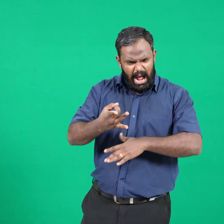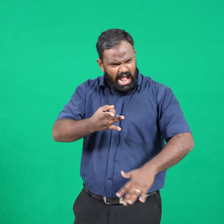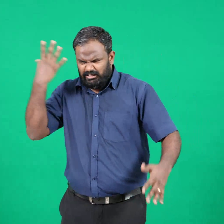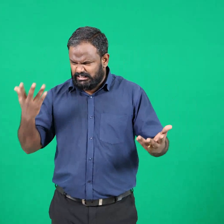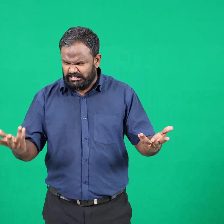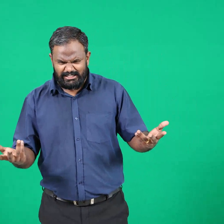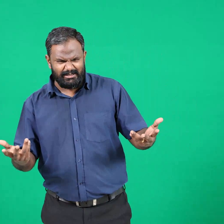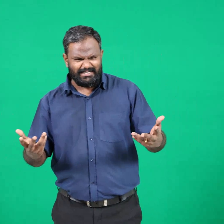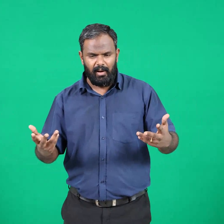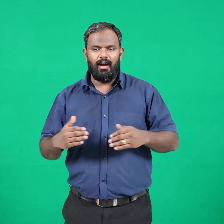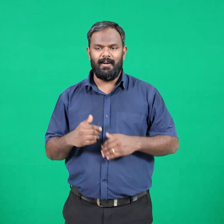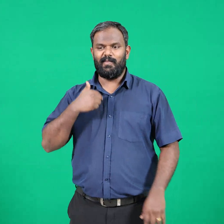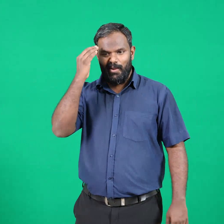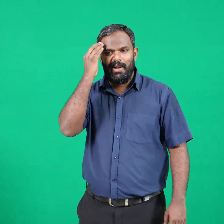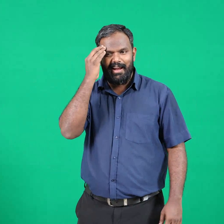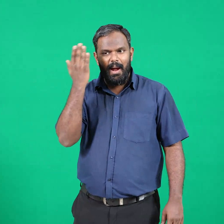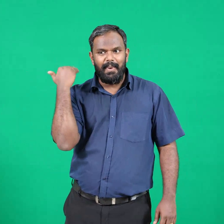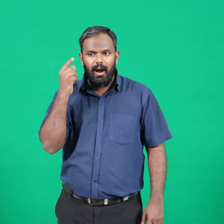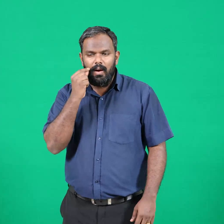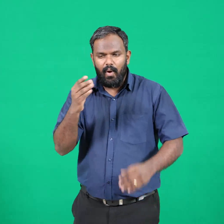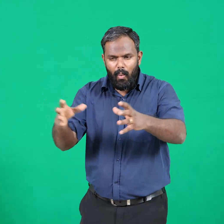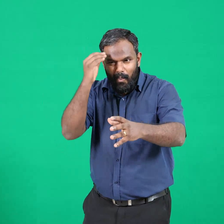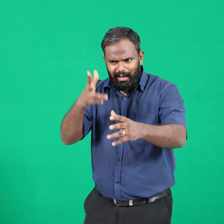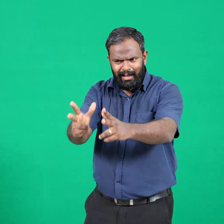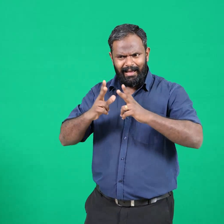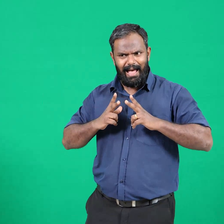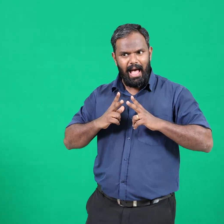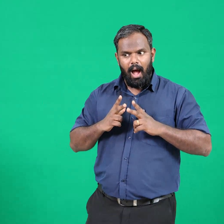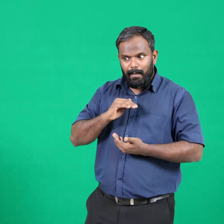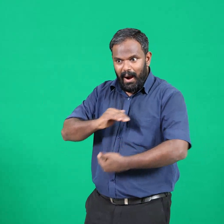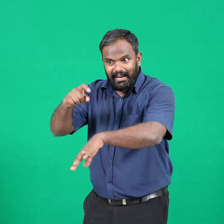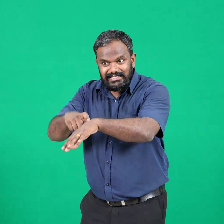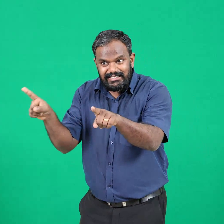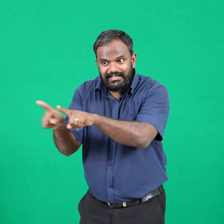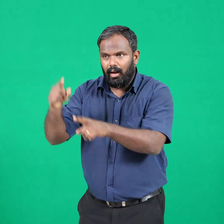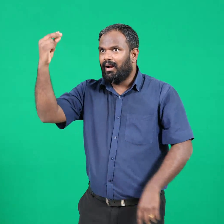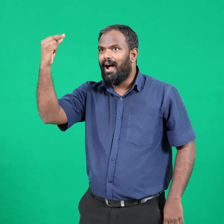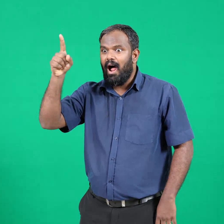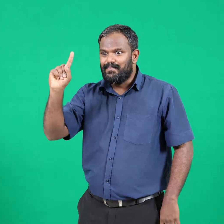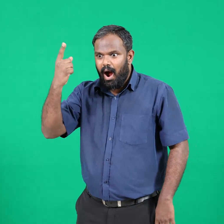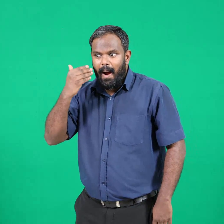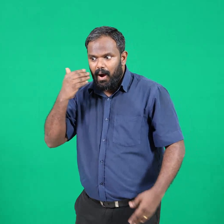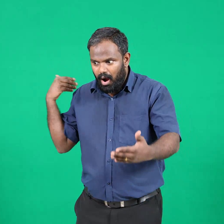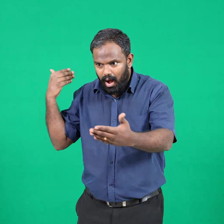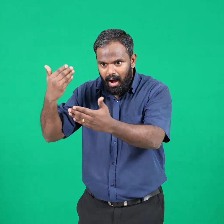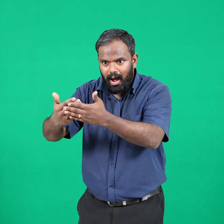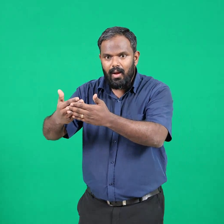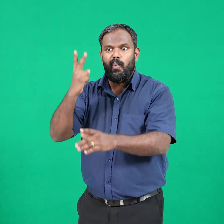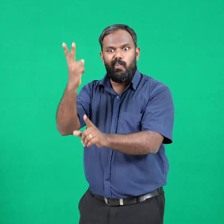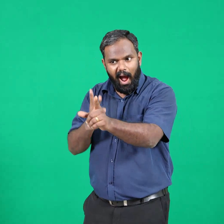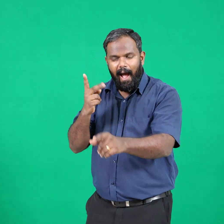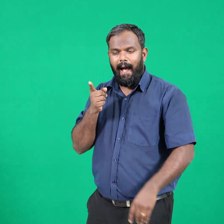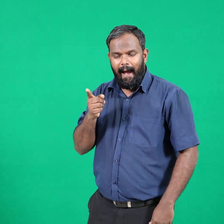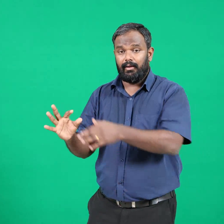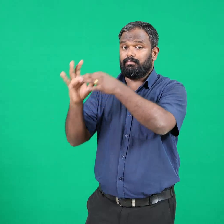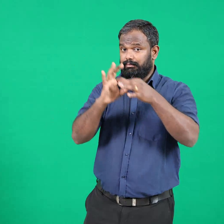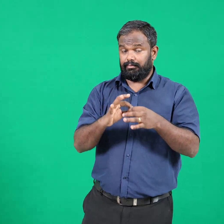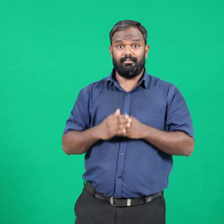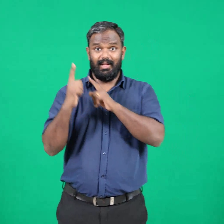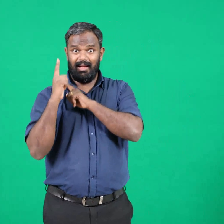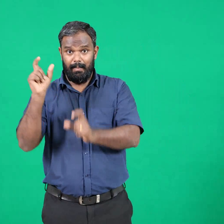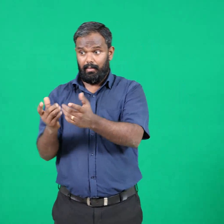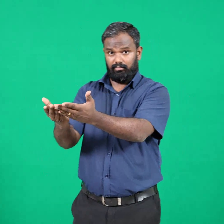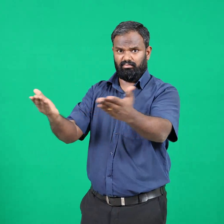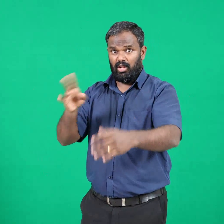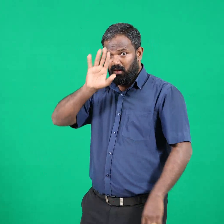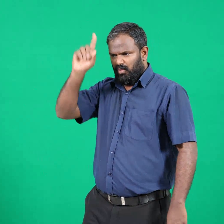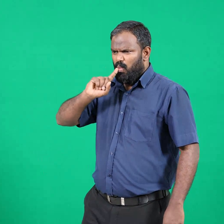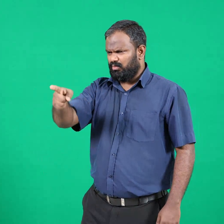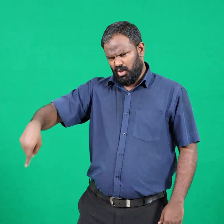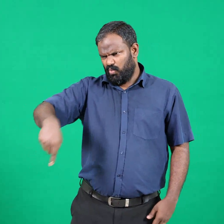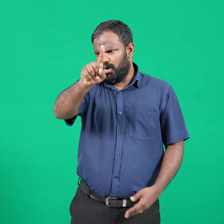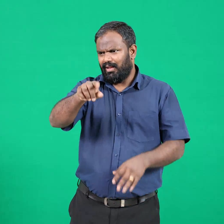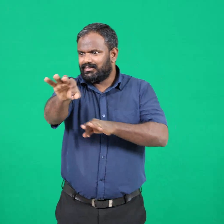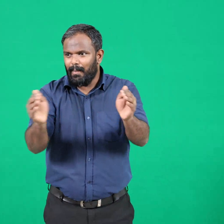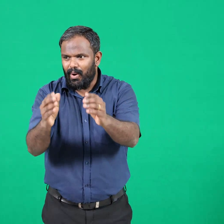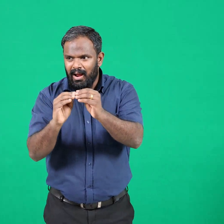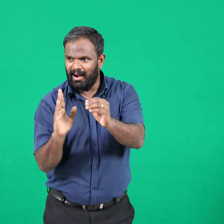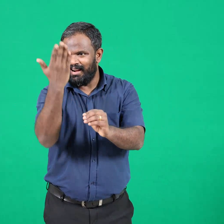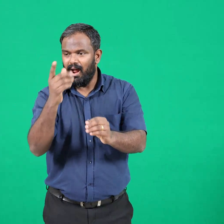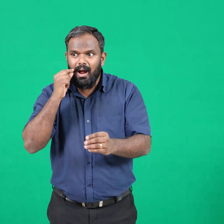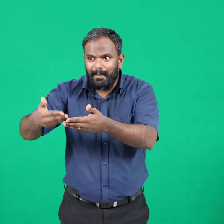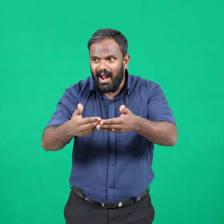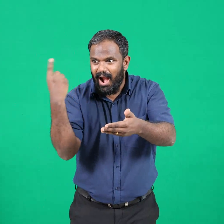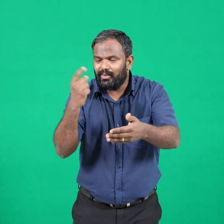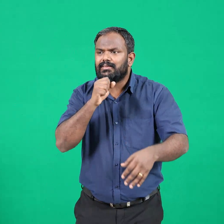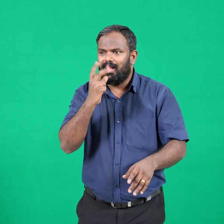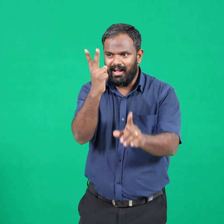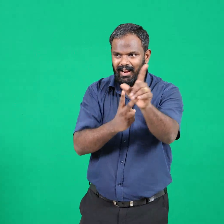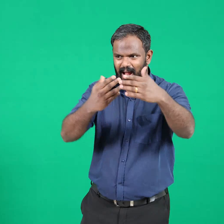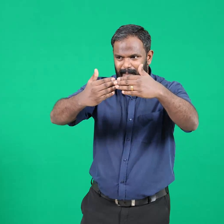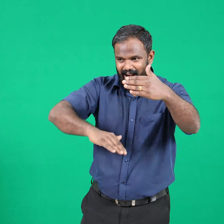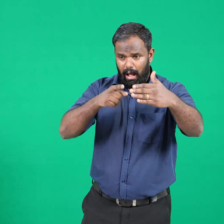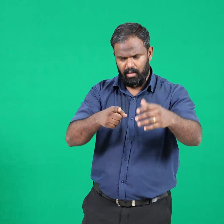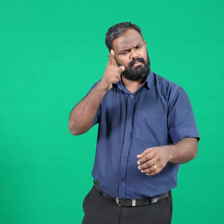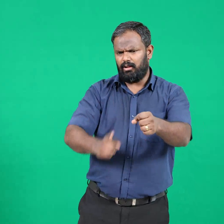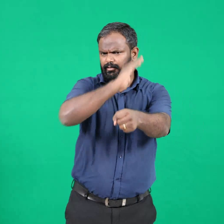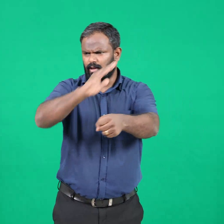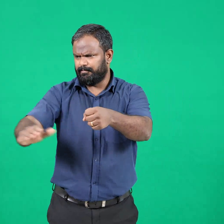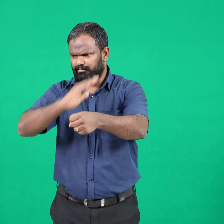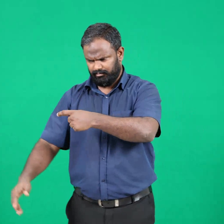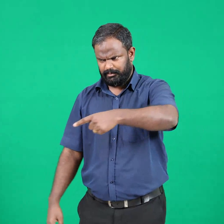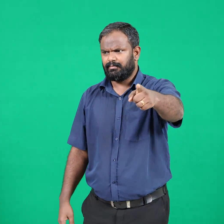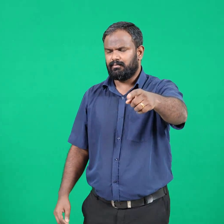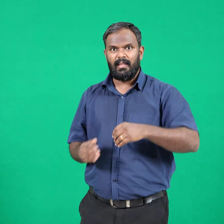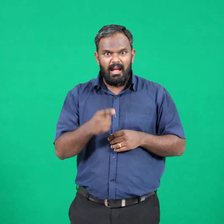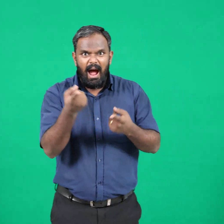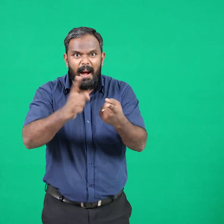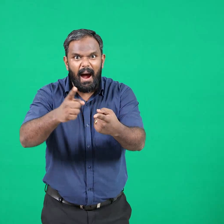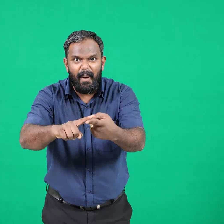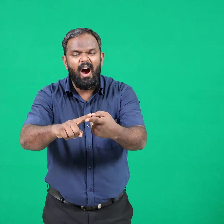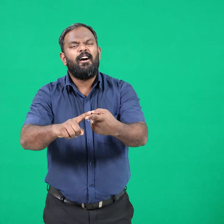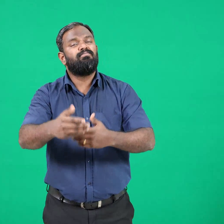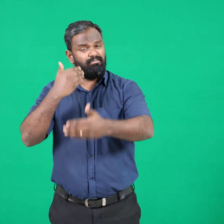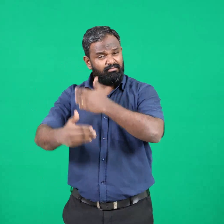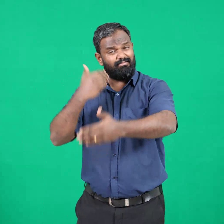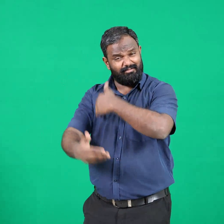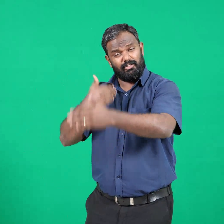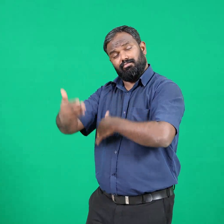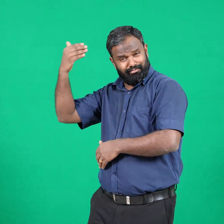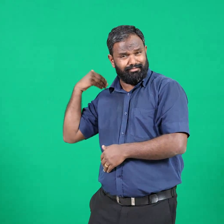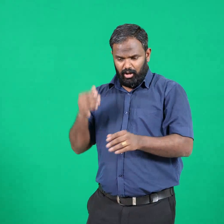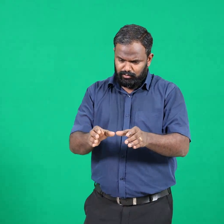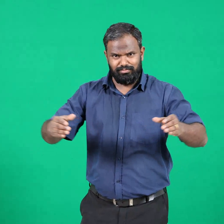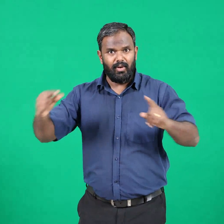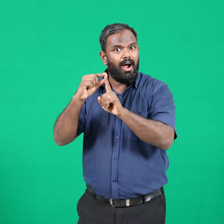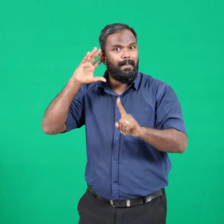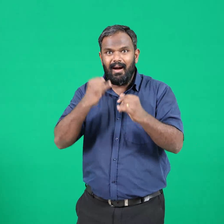Sending orders, he put to death all the boys in Bethlehem and its vicinity who were two years old and under, according to the time he had learned from the Magi.